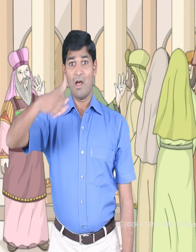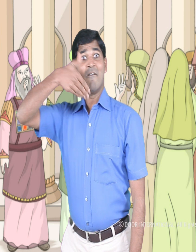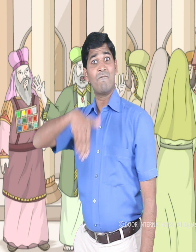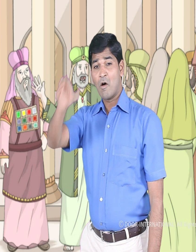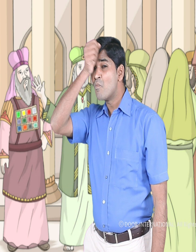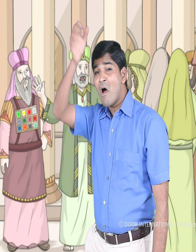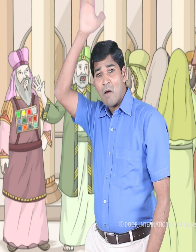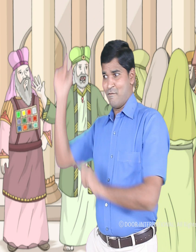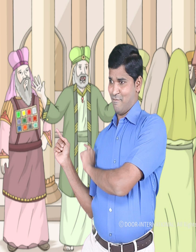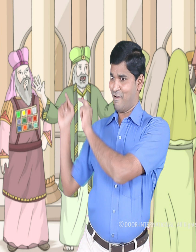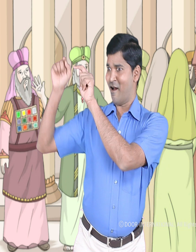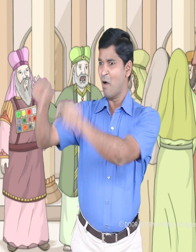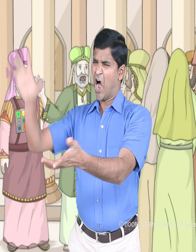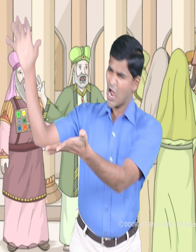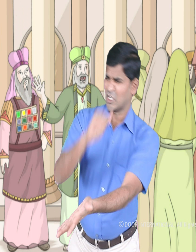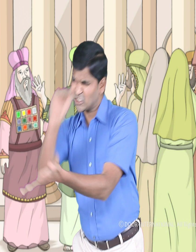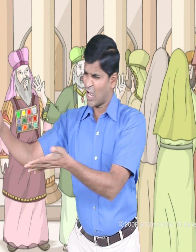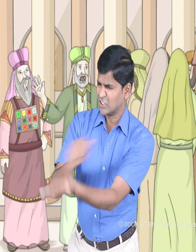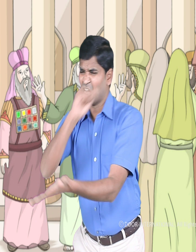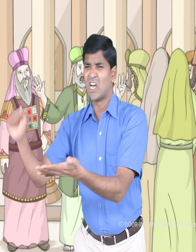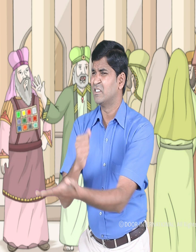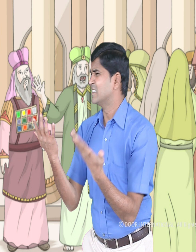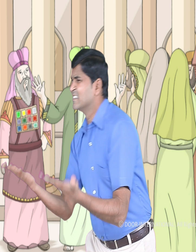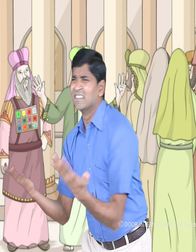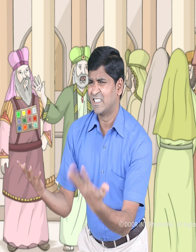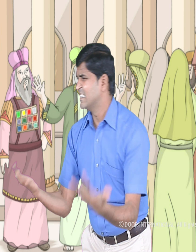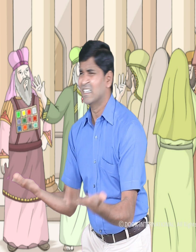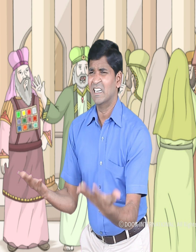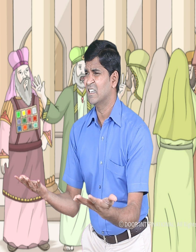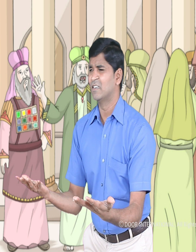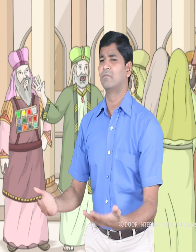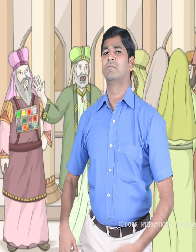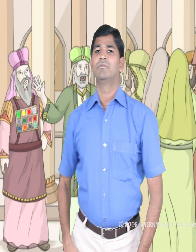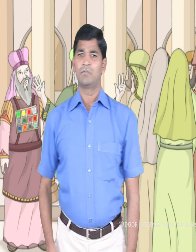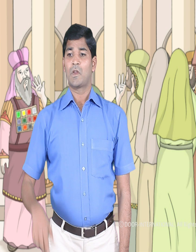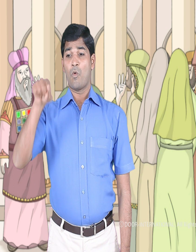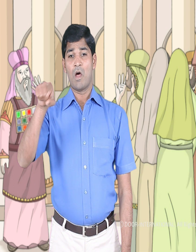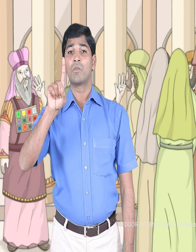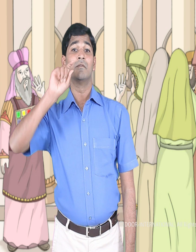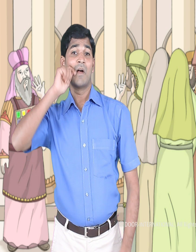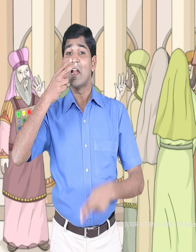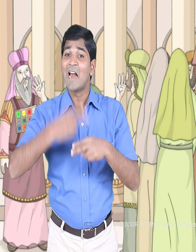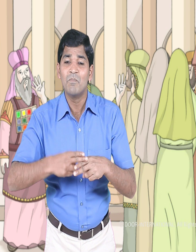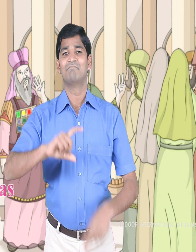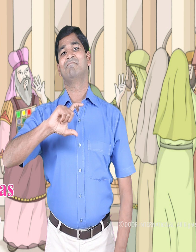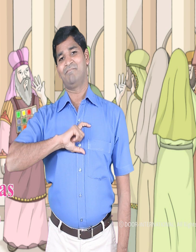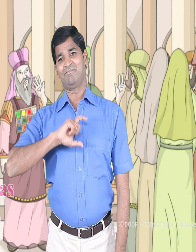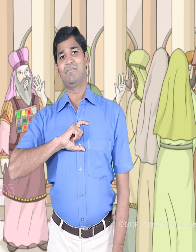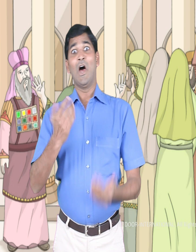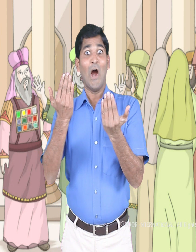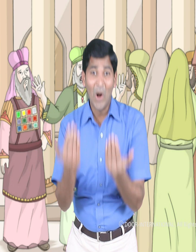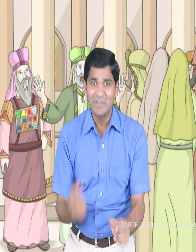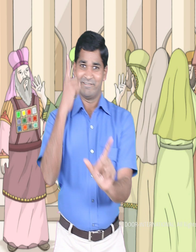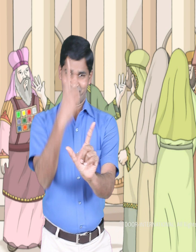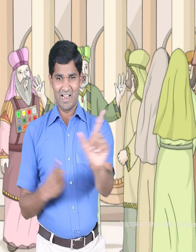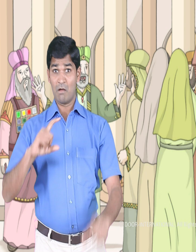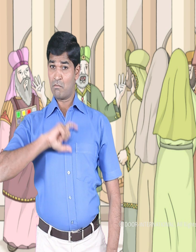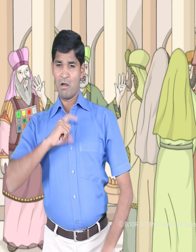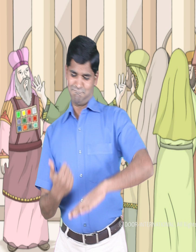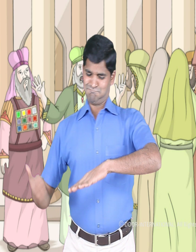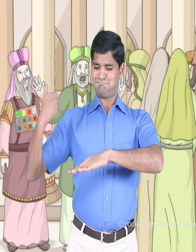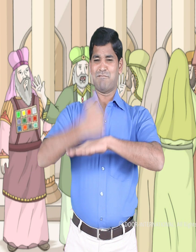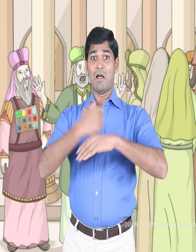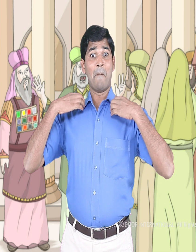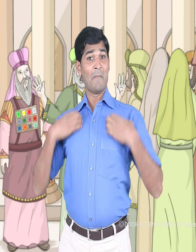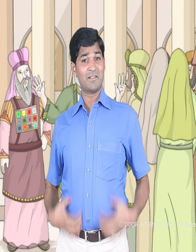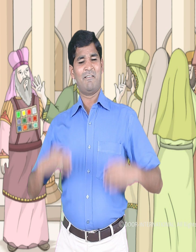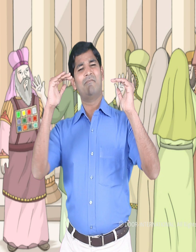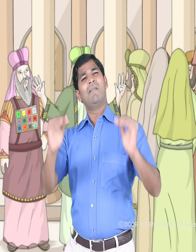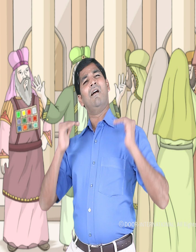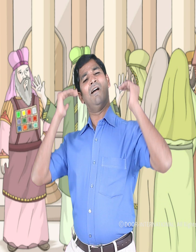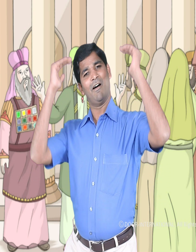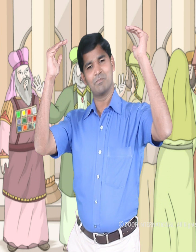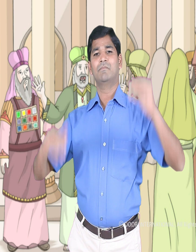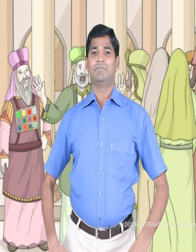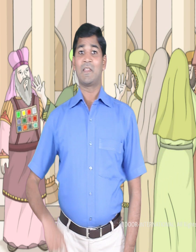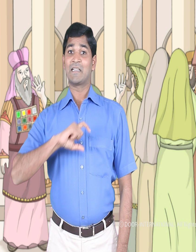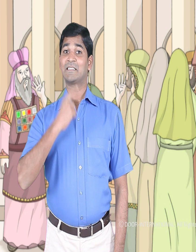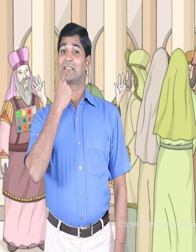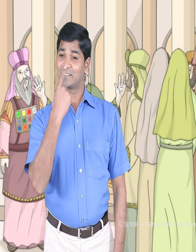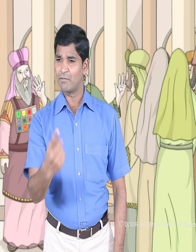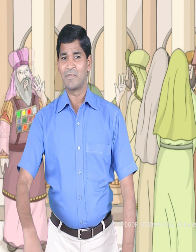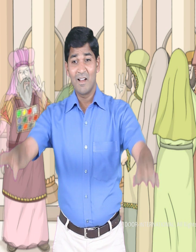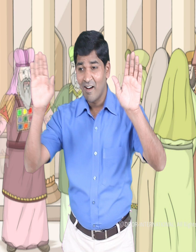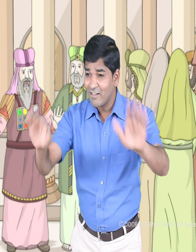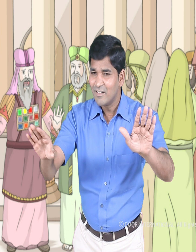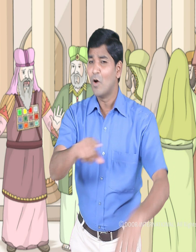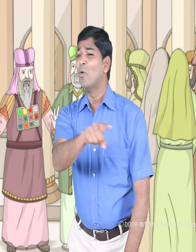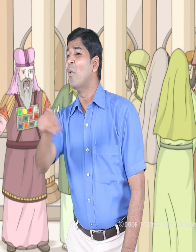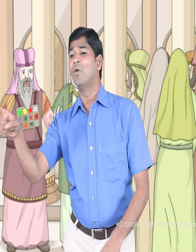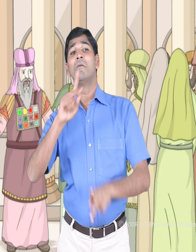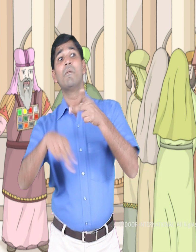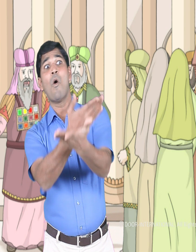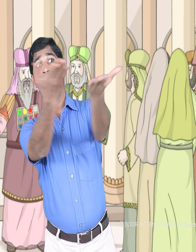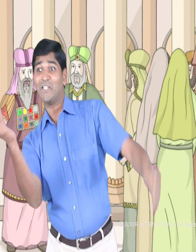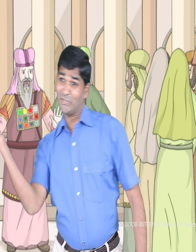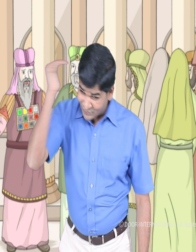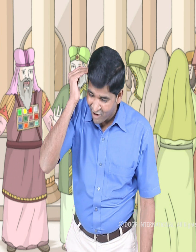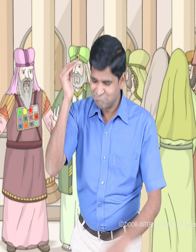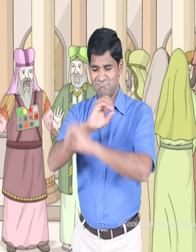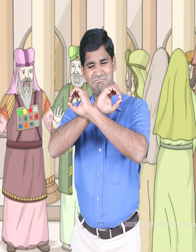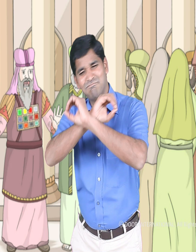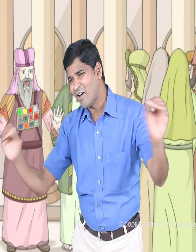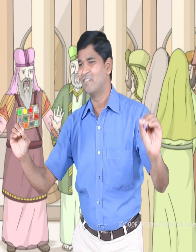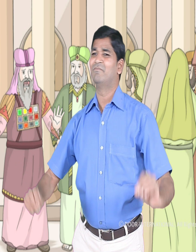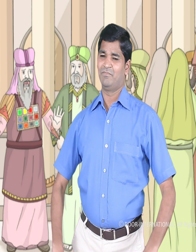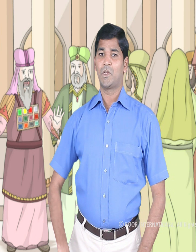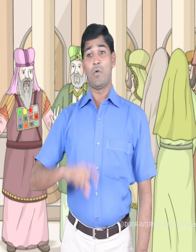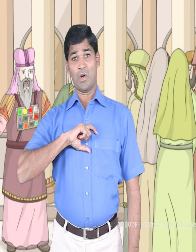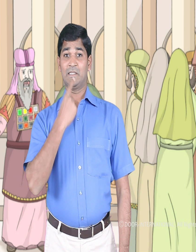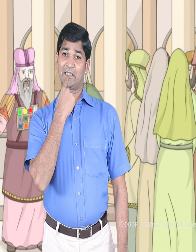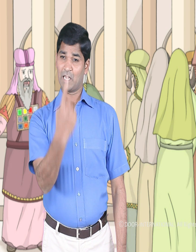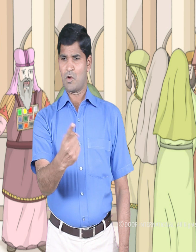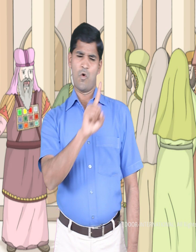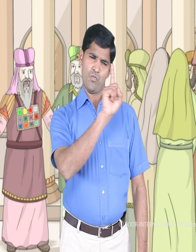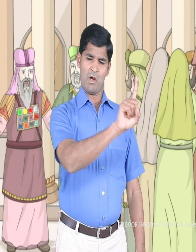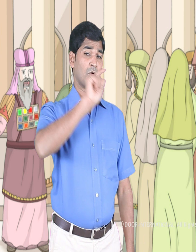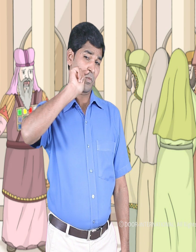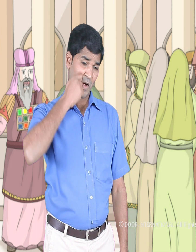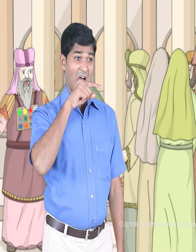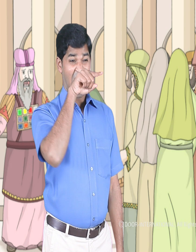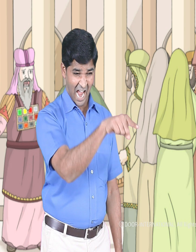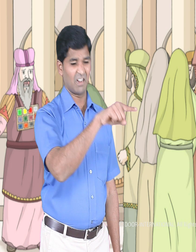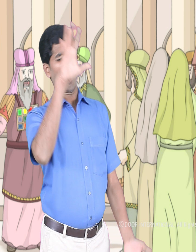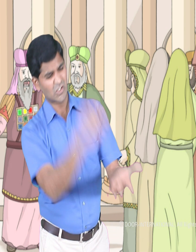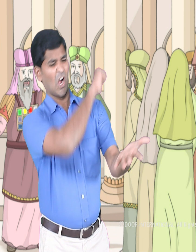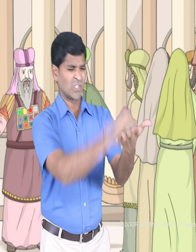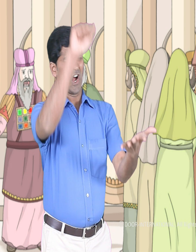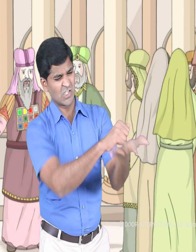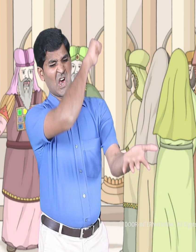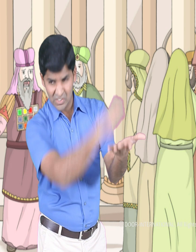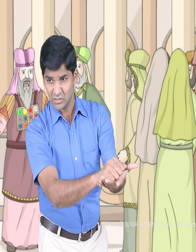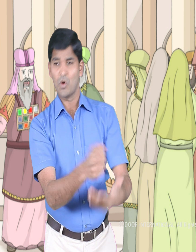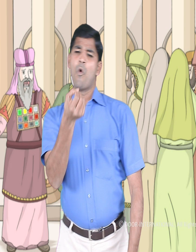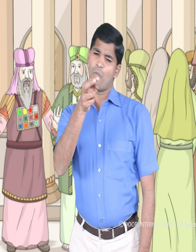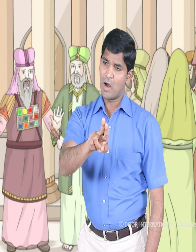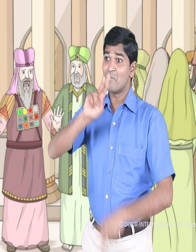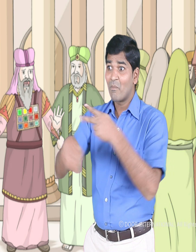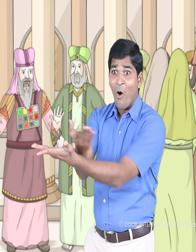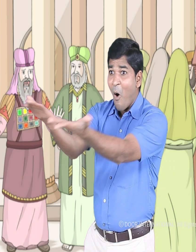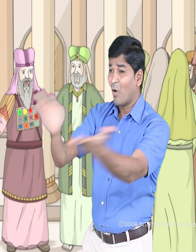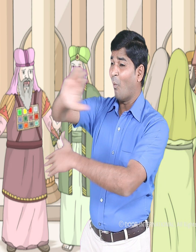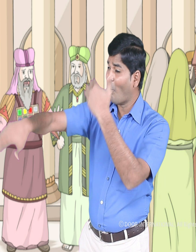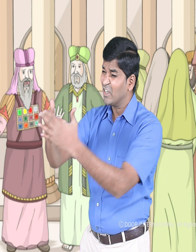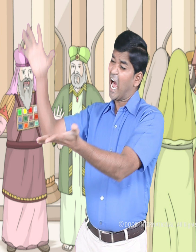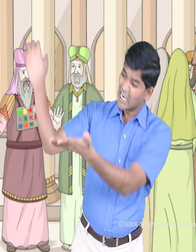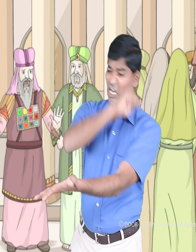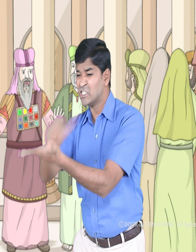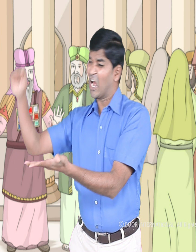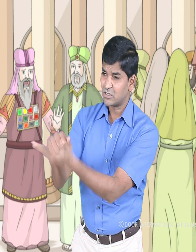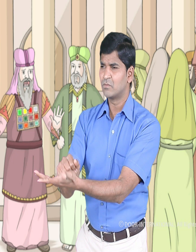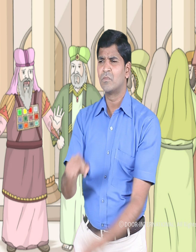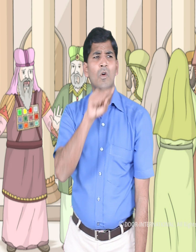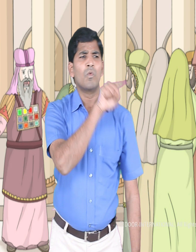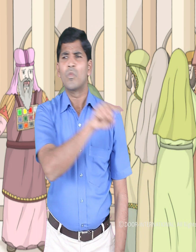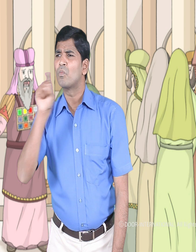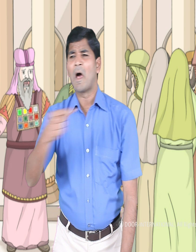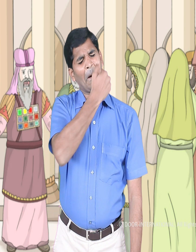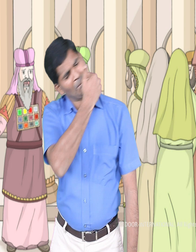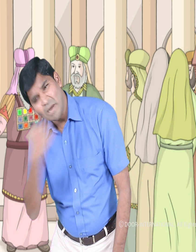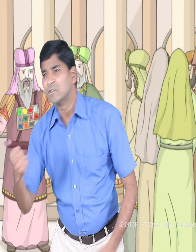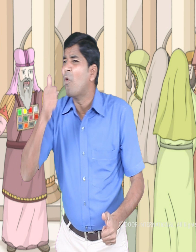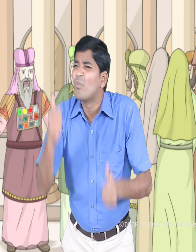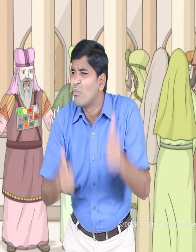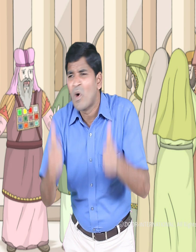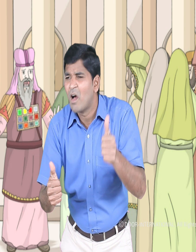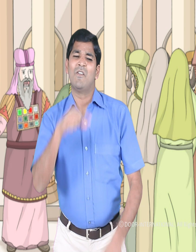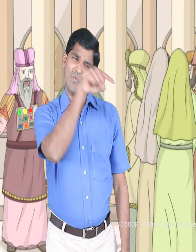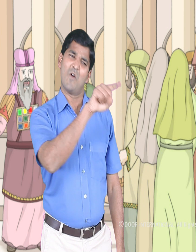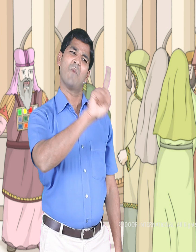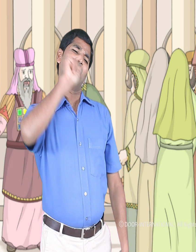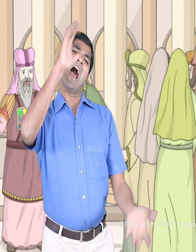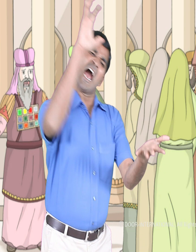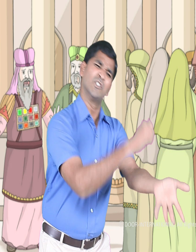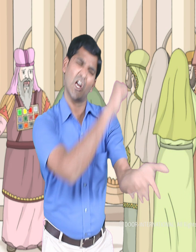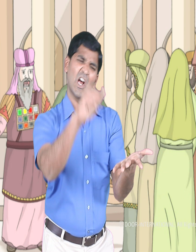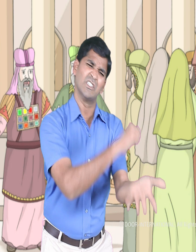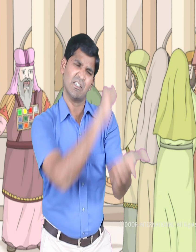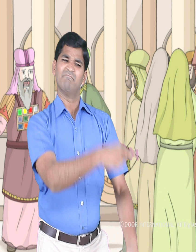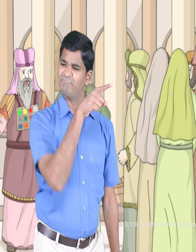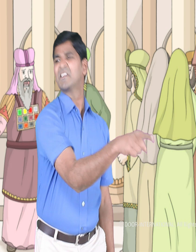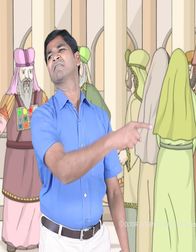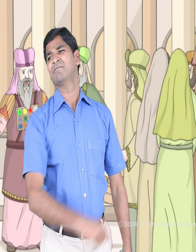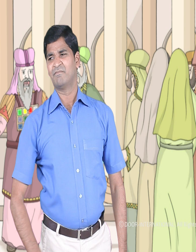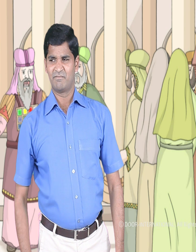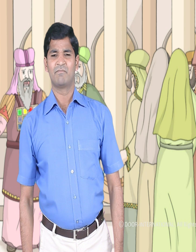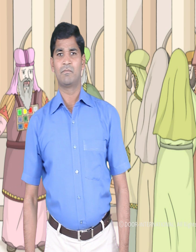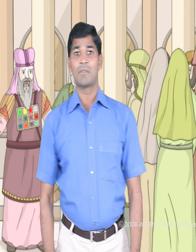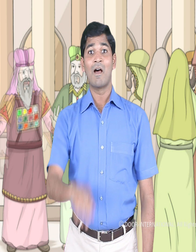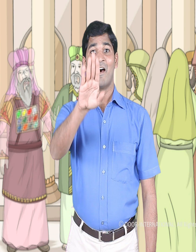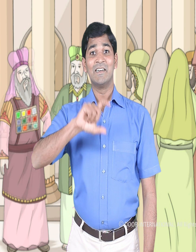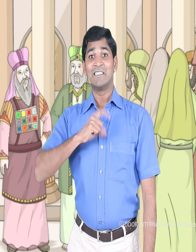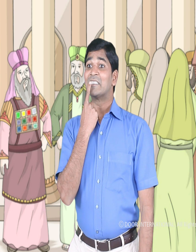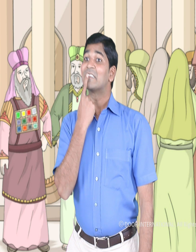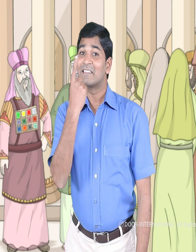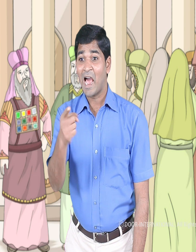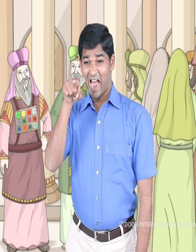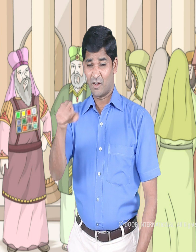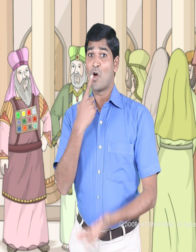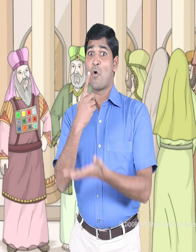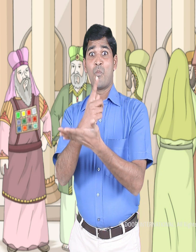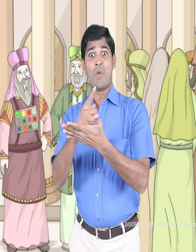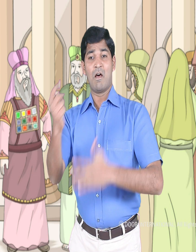But one of them, named Caiaphas, who was high priest that year, said to them, “You know nothing at all! You do not realize that it is better for you that one man die for the people than that the whole nation perish.”